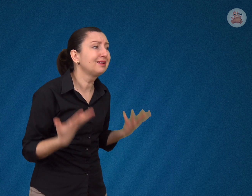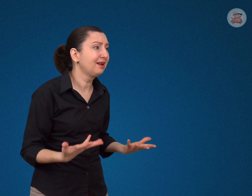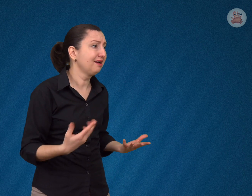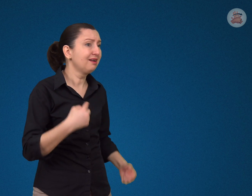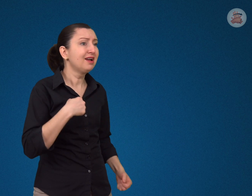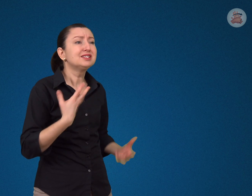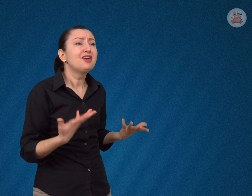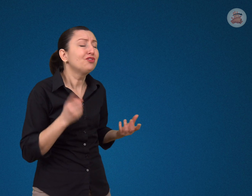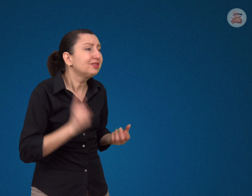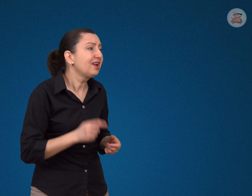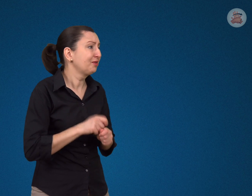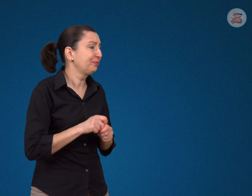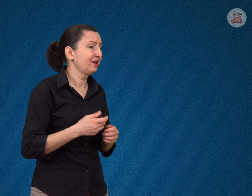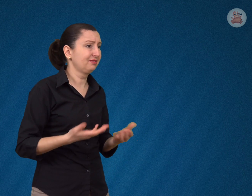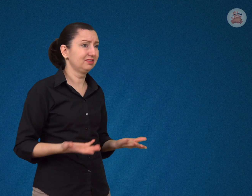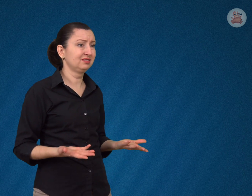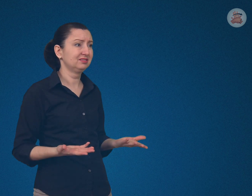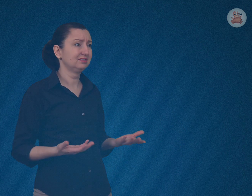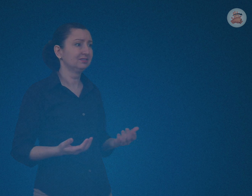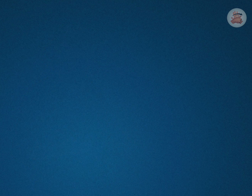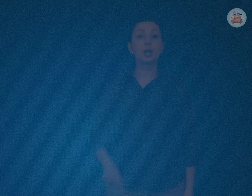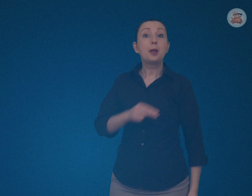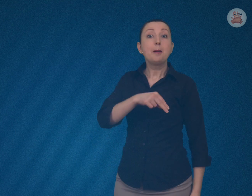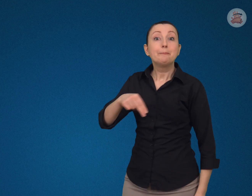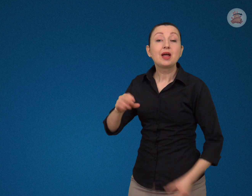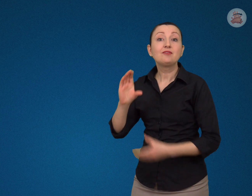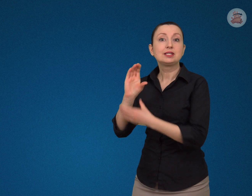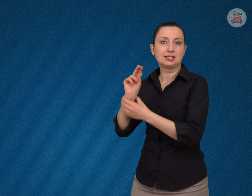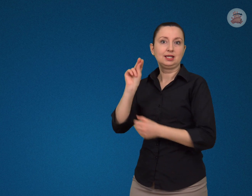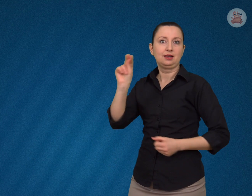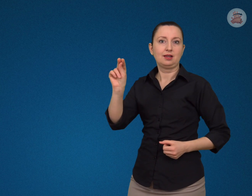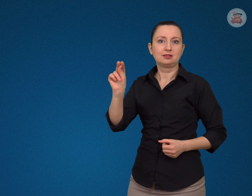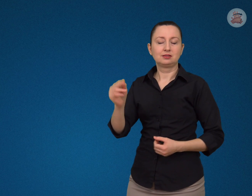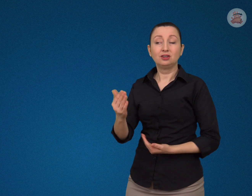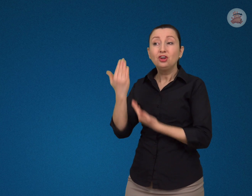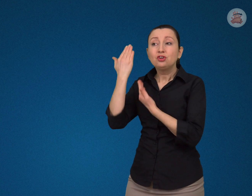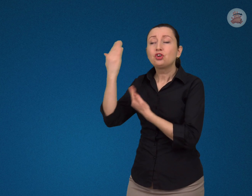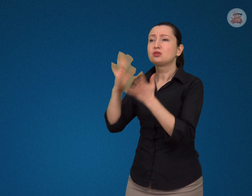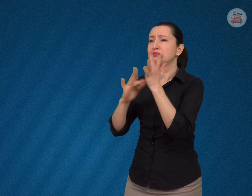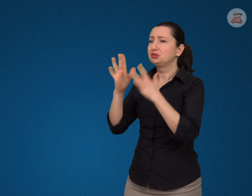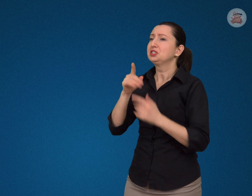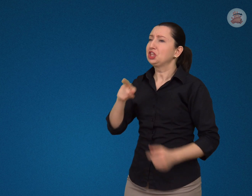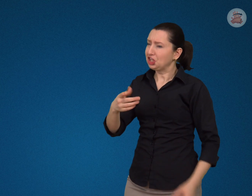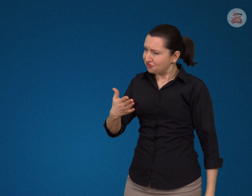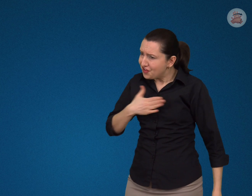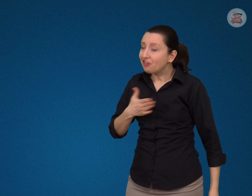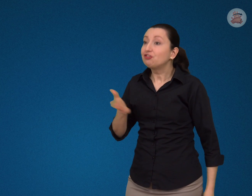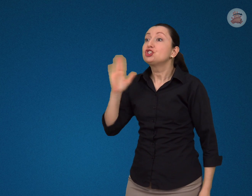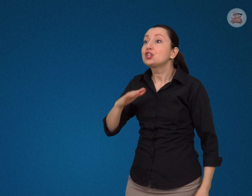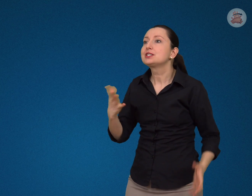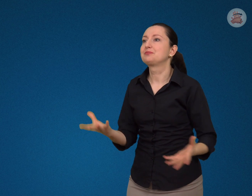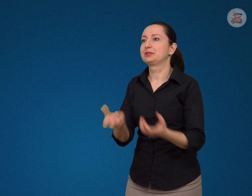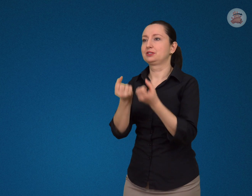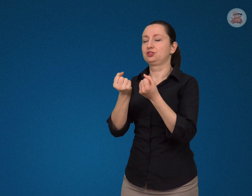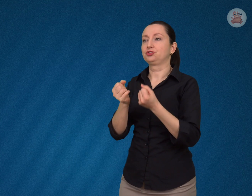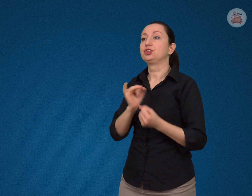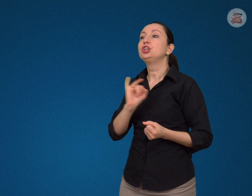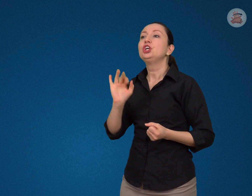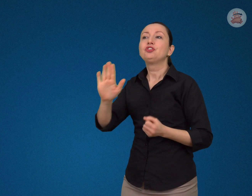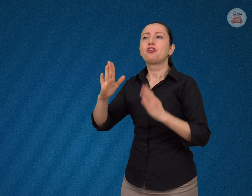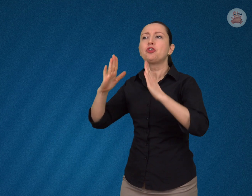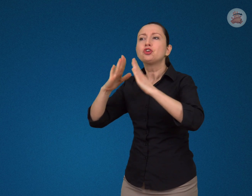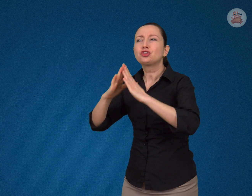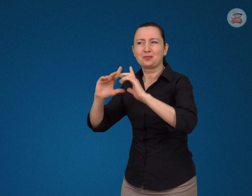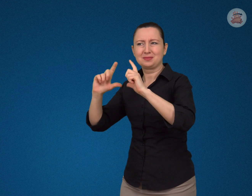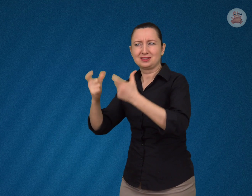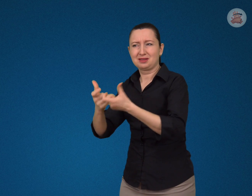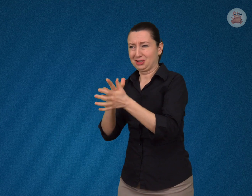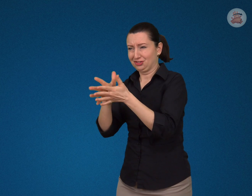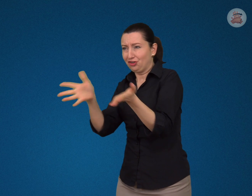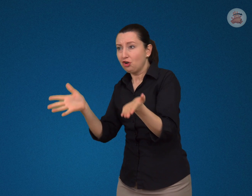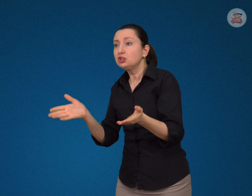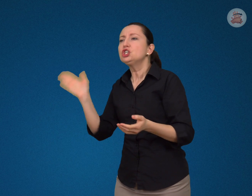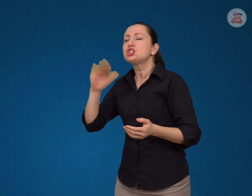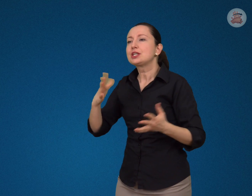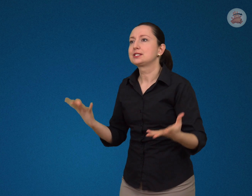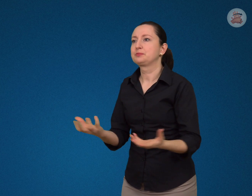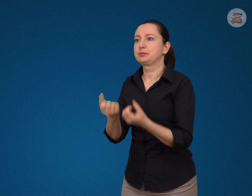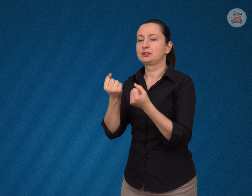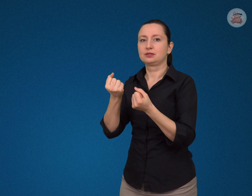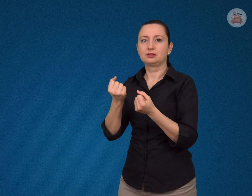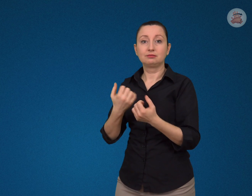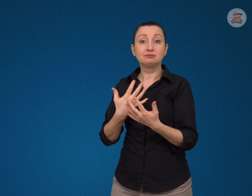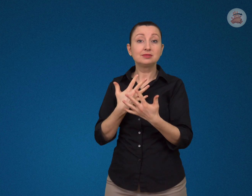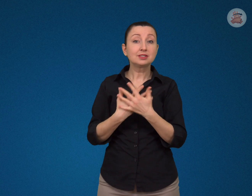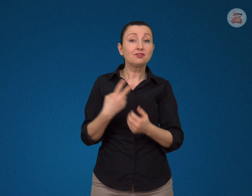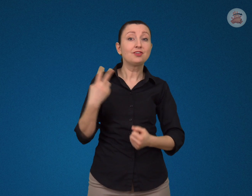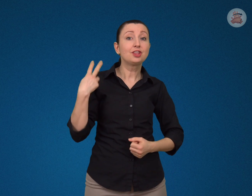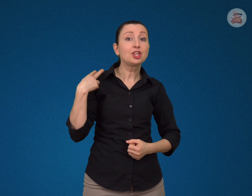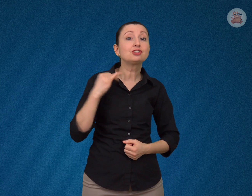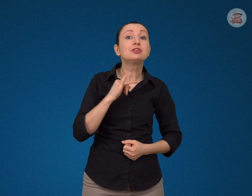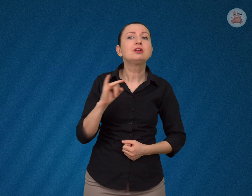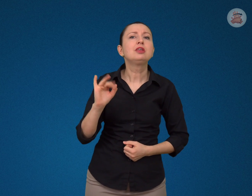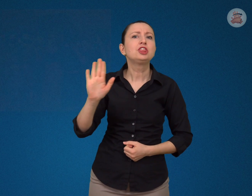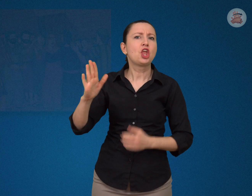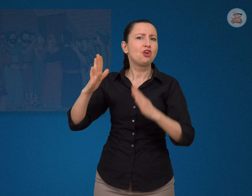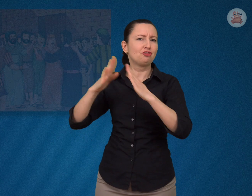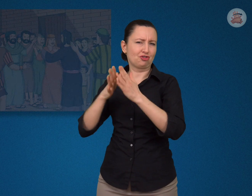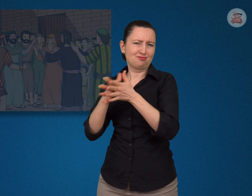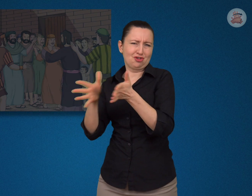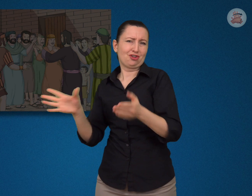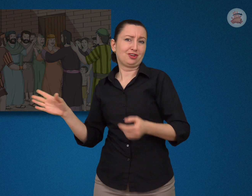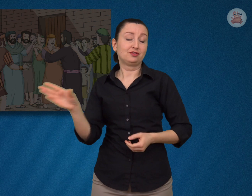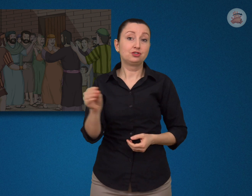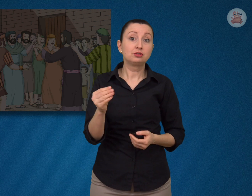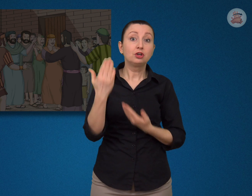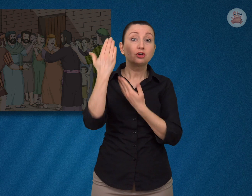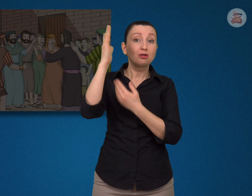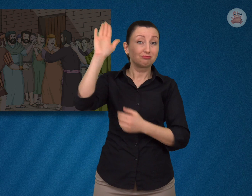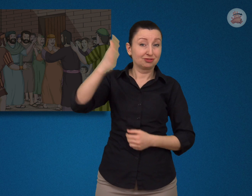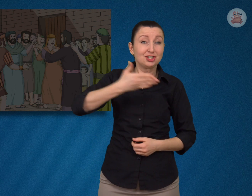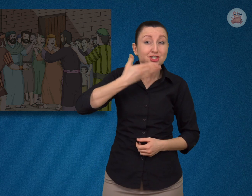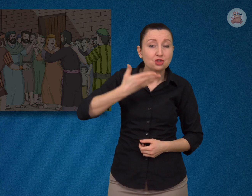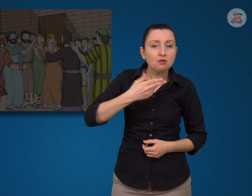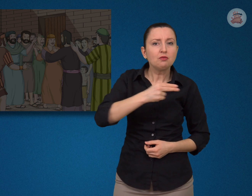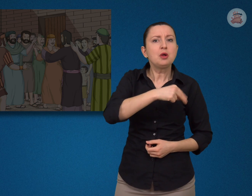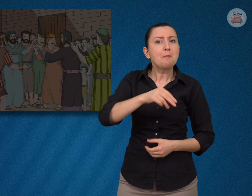They replied, “Believe in the Lord Jesus and you will be saved, you and your household.”